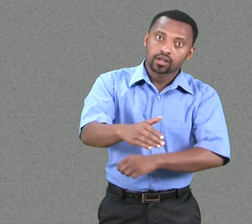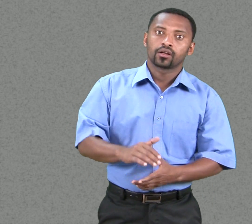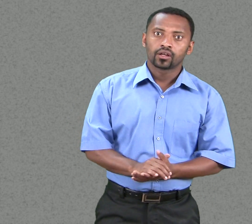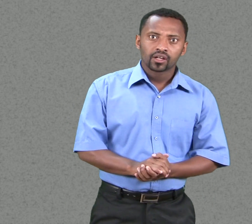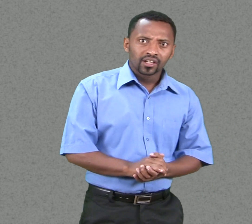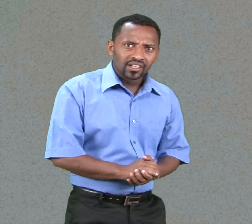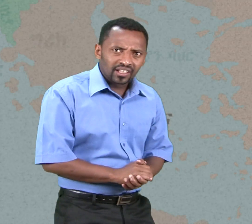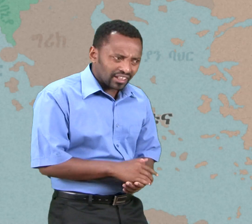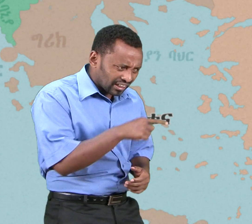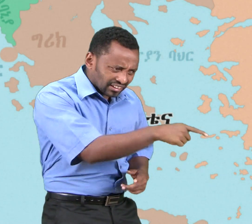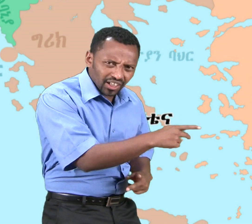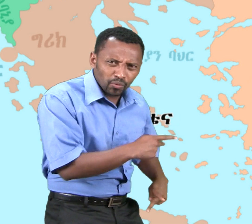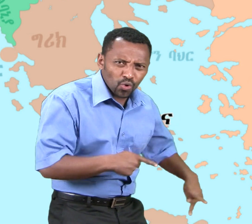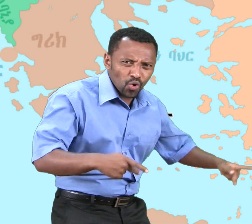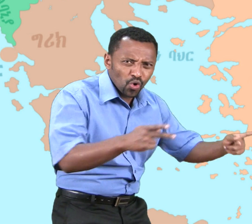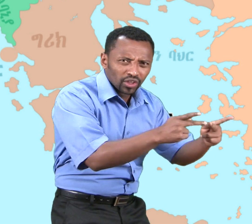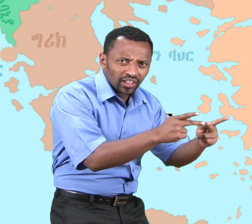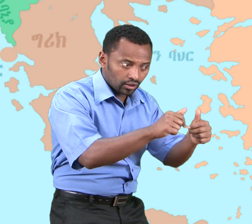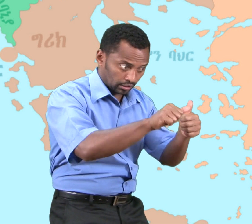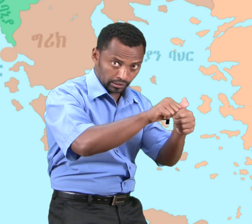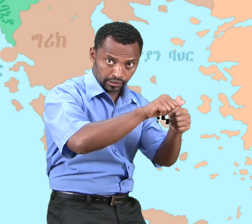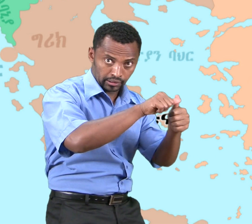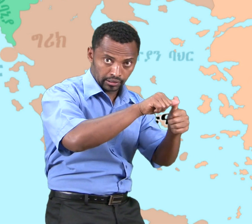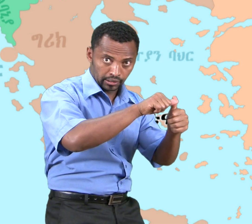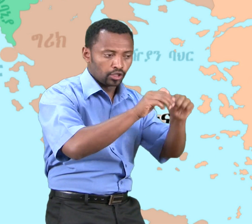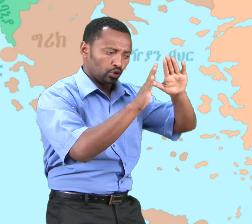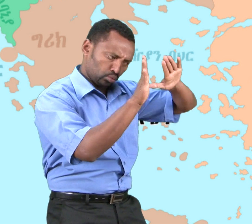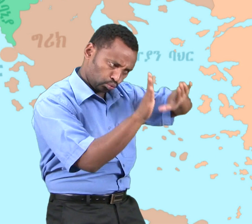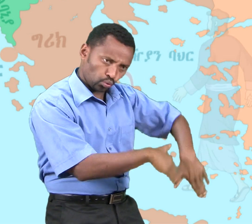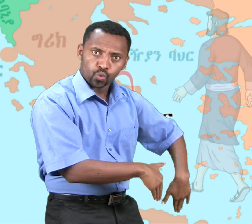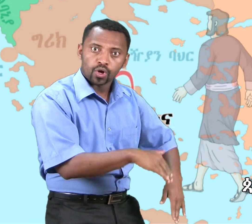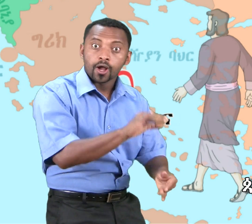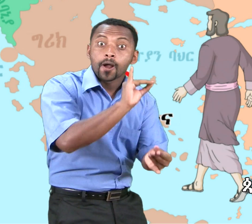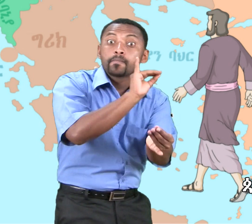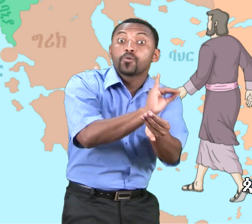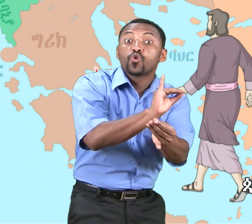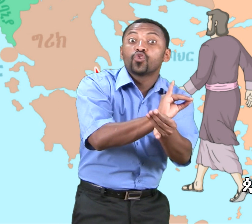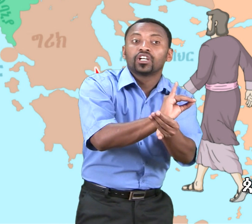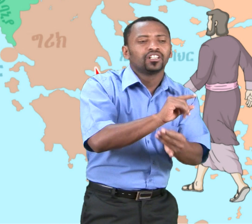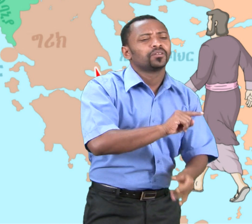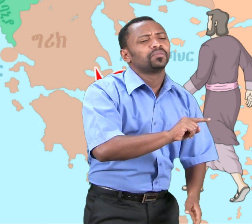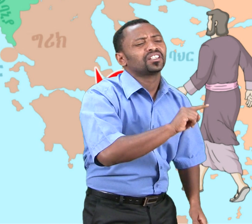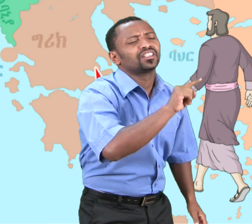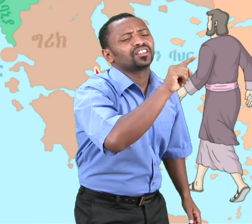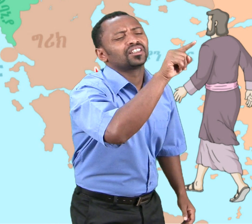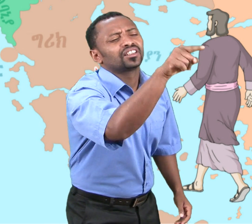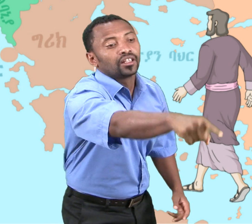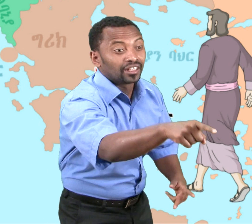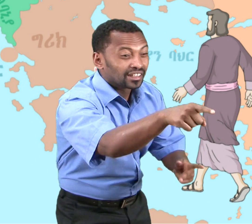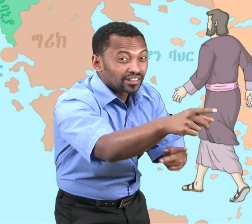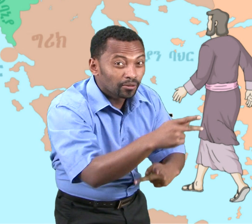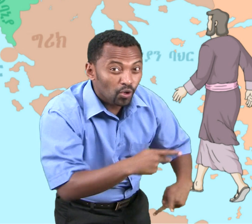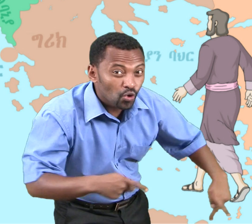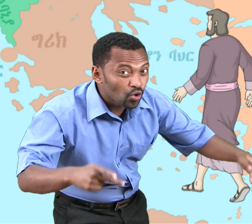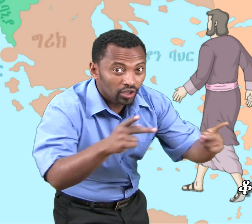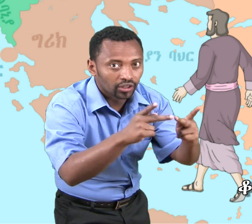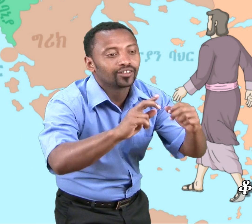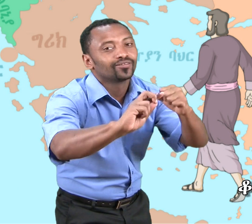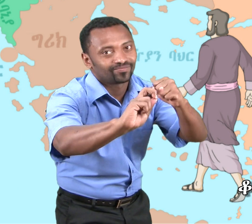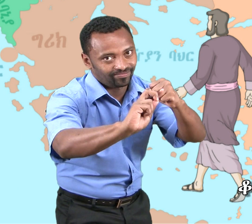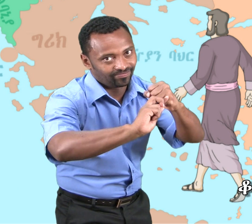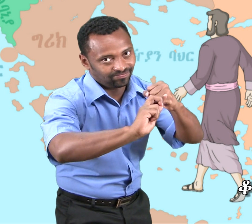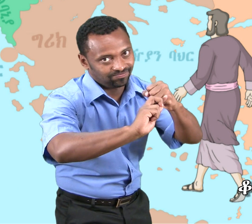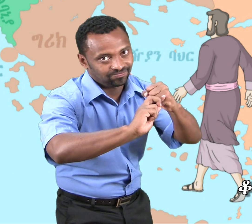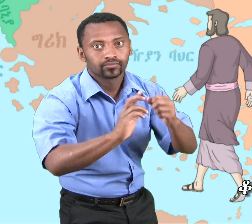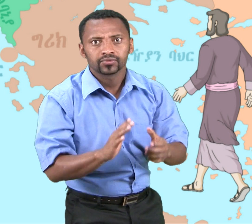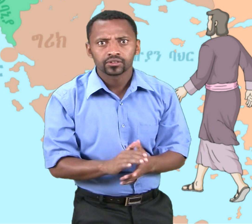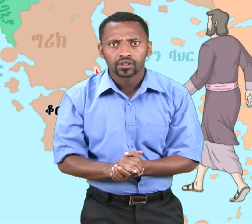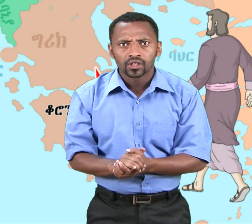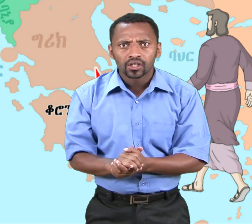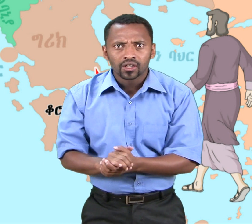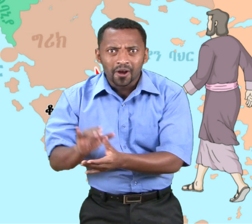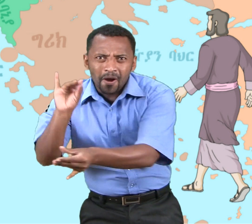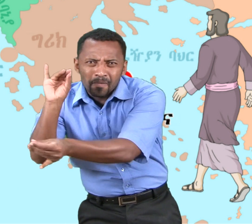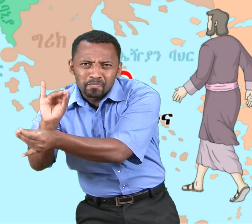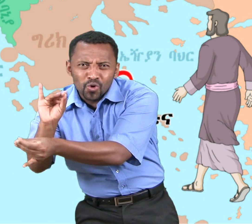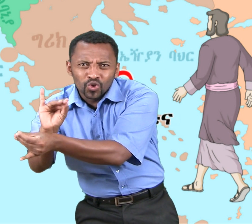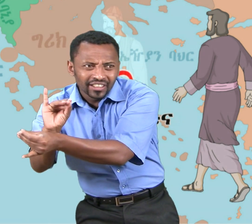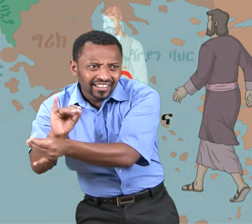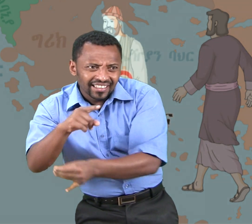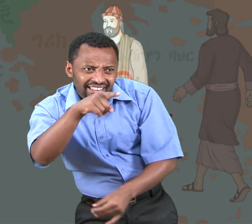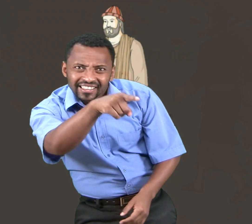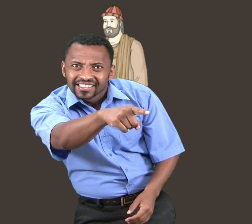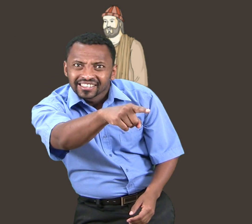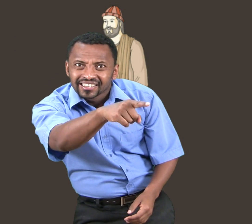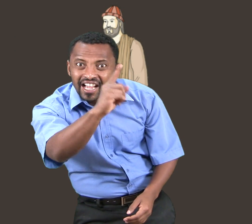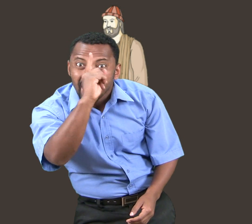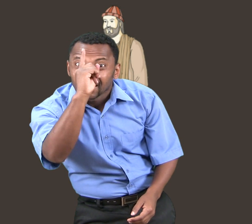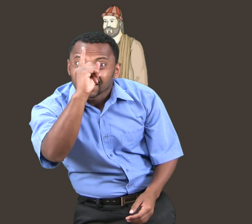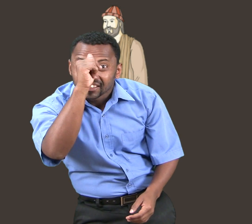After this, Paul left Athens and went to Corinth.